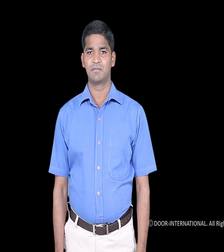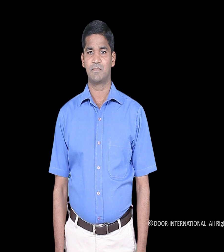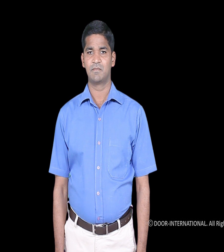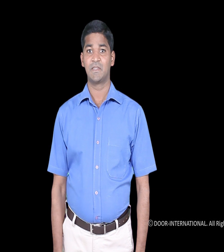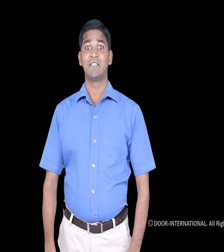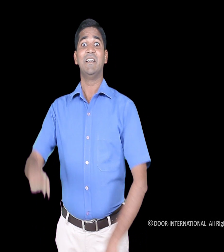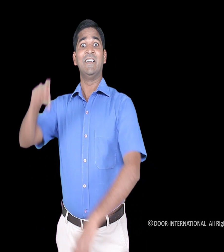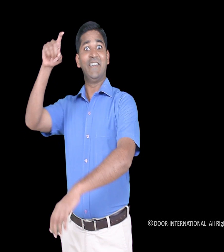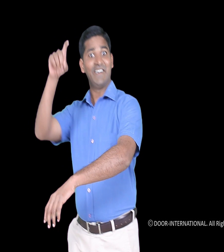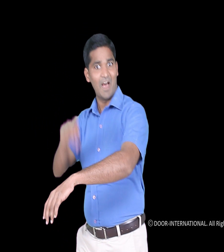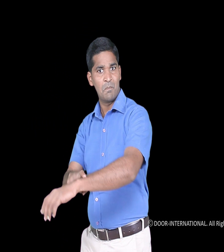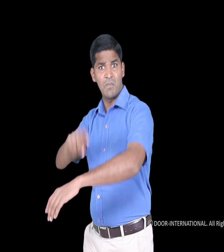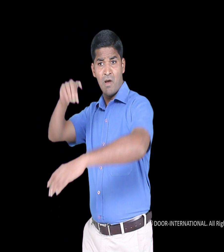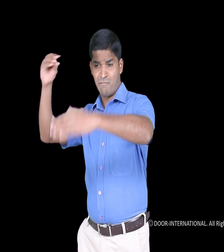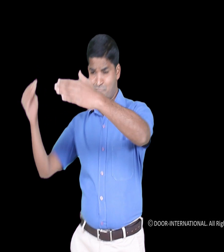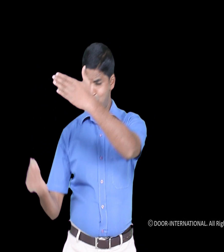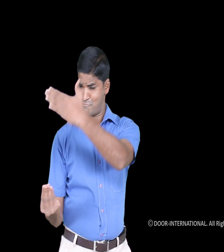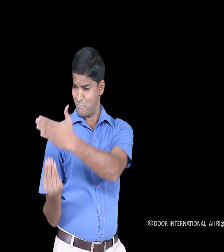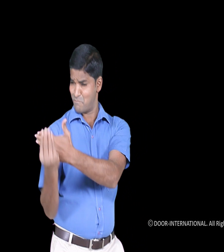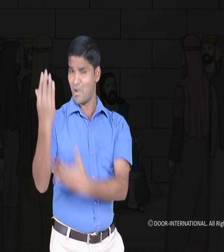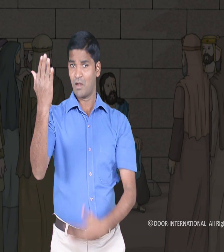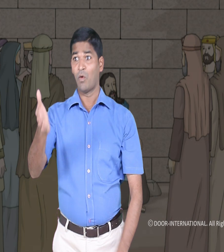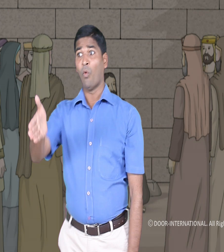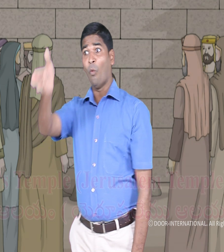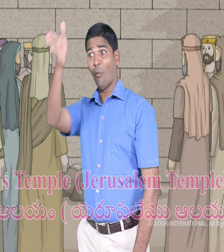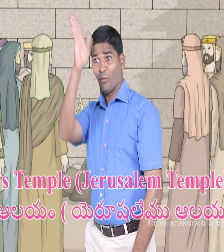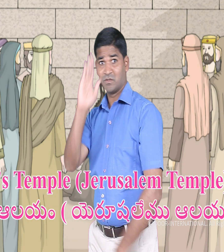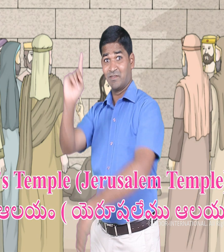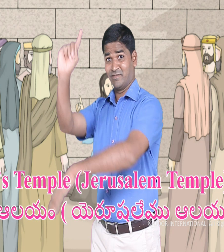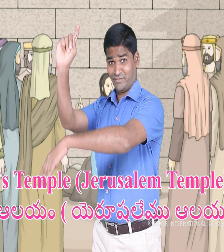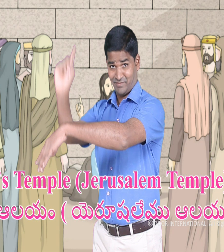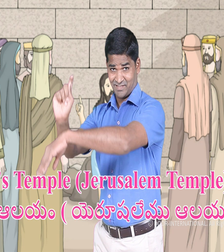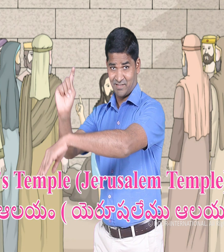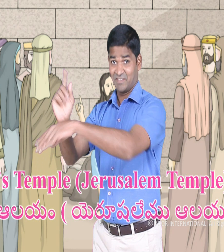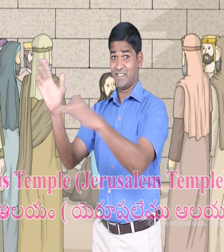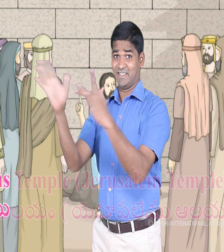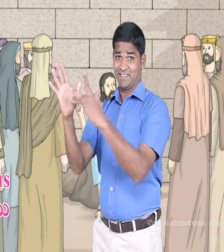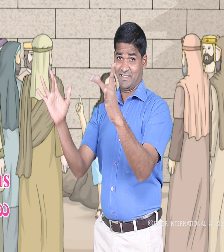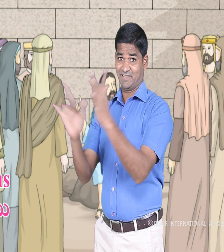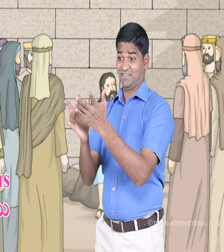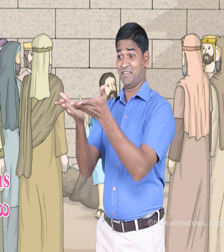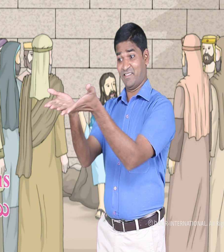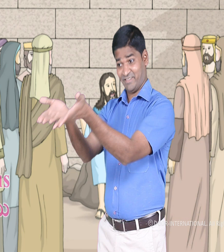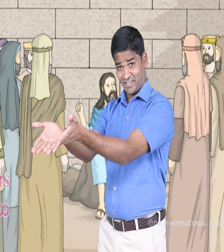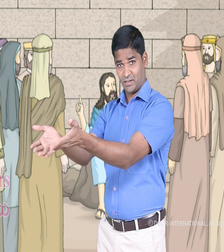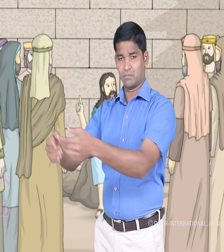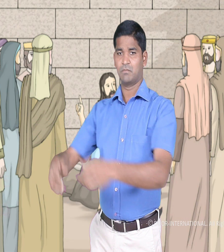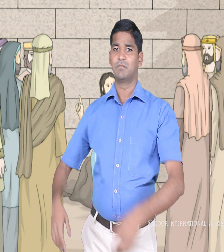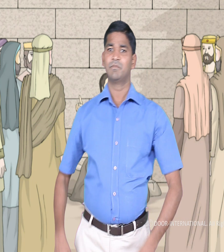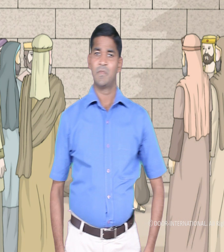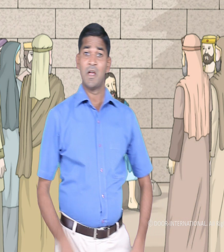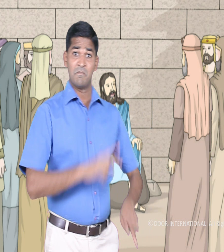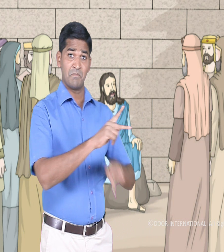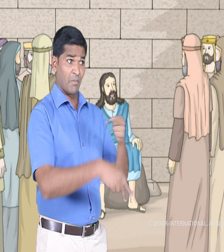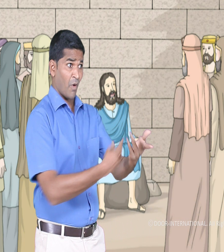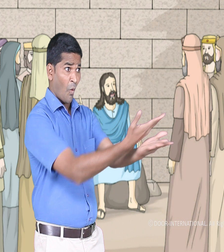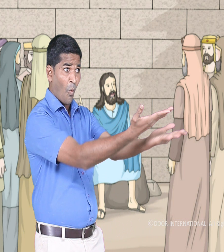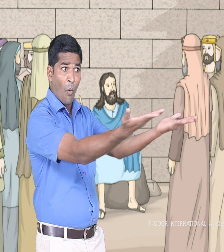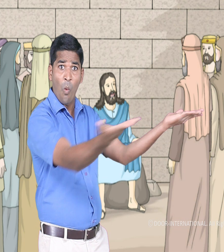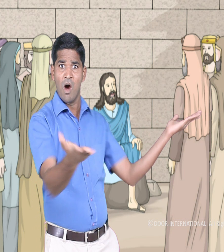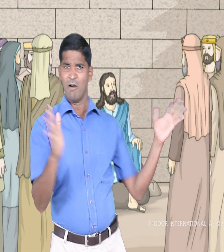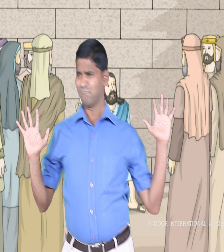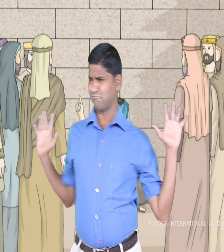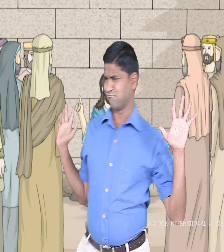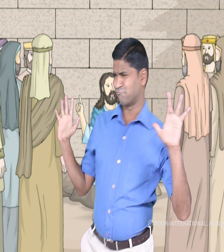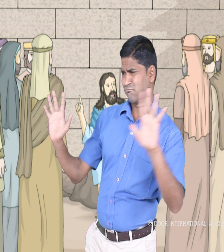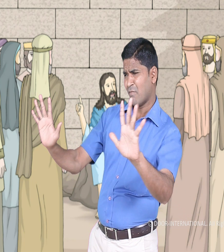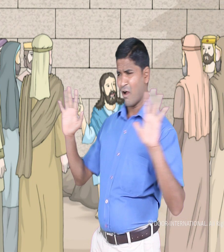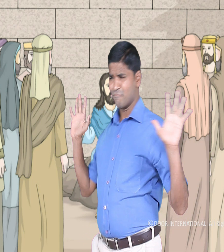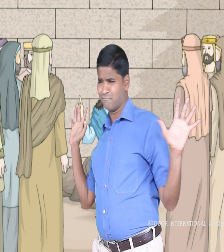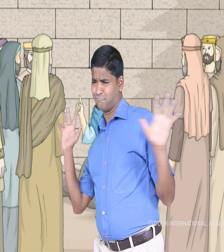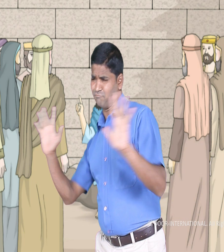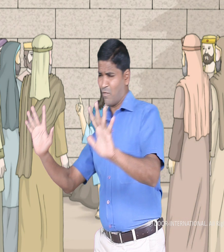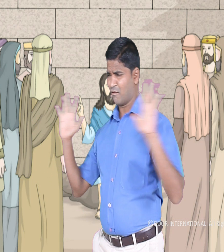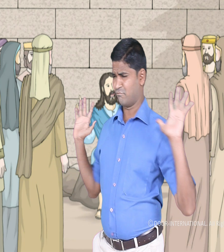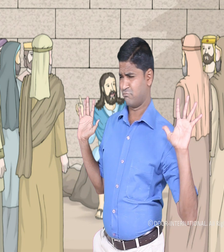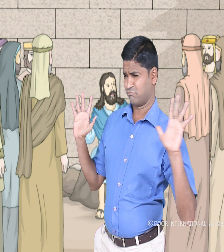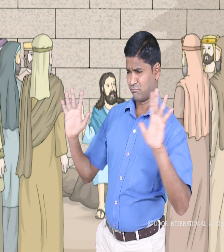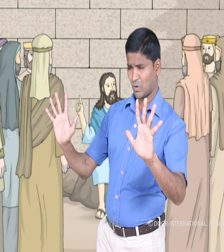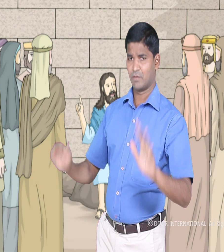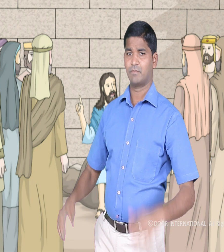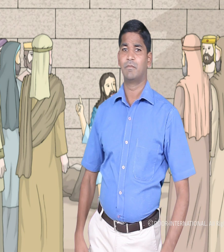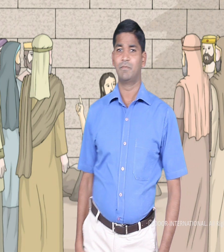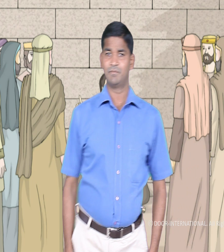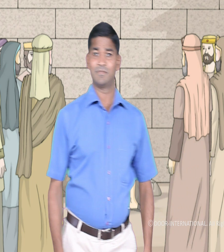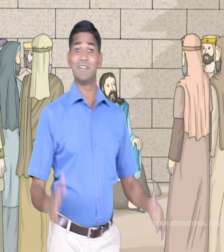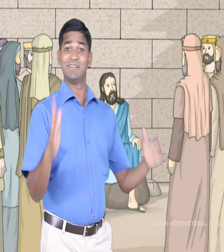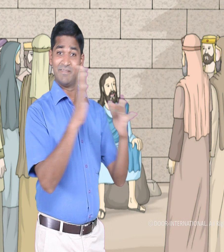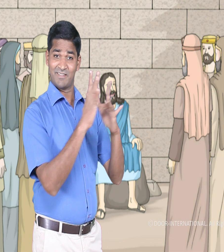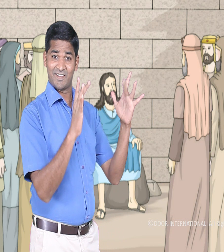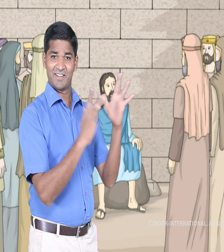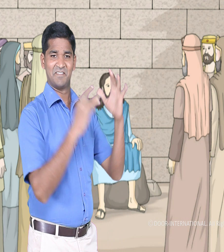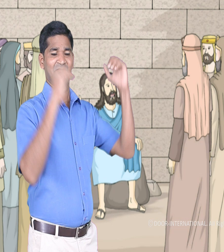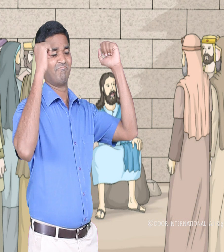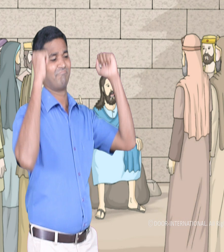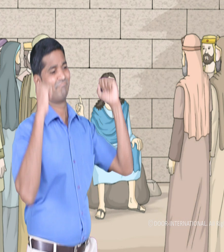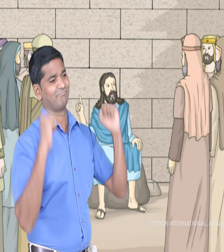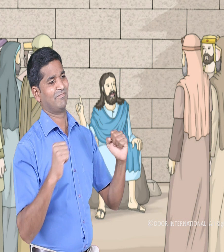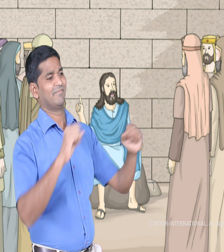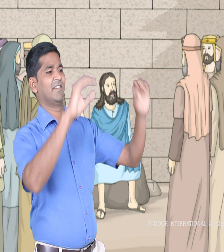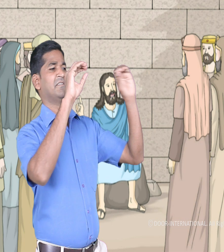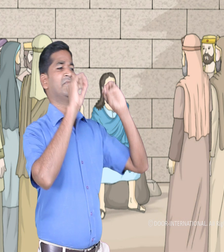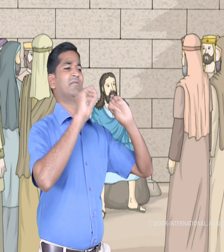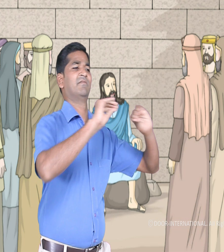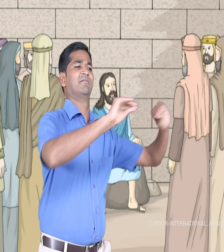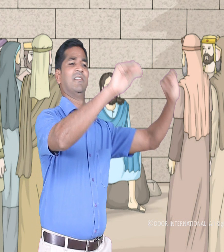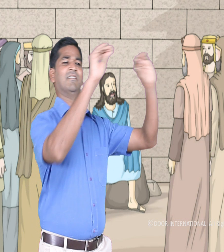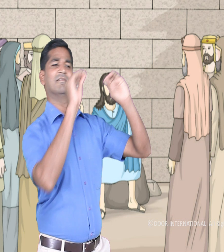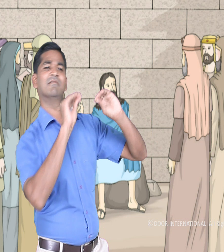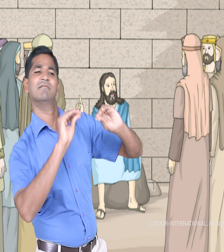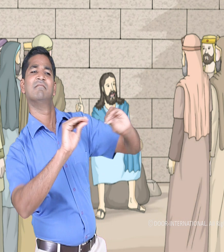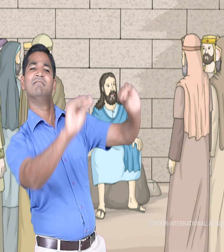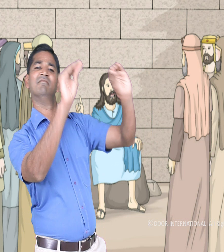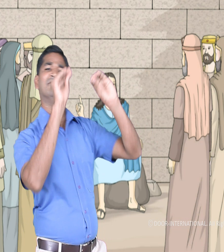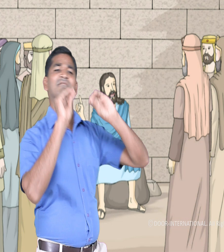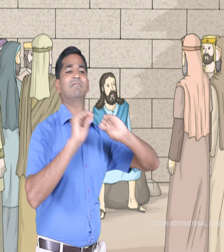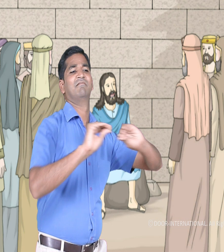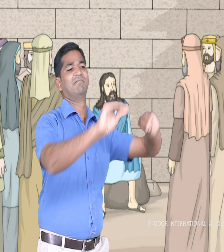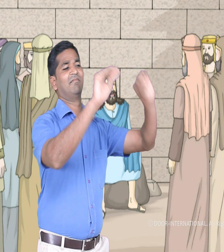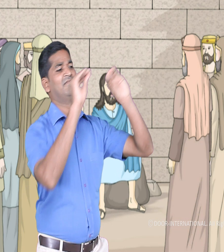Early in the morning He went back into the temple courts.